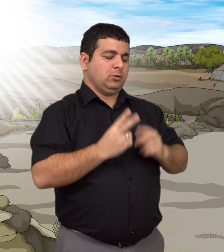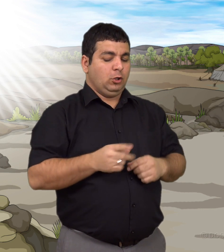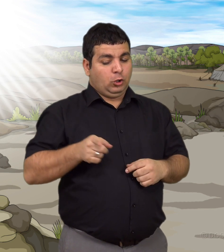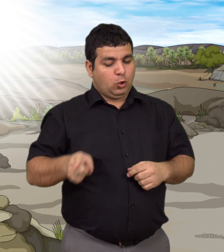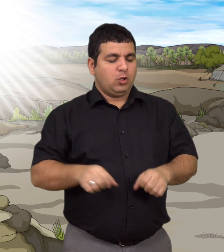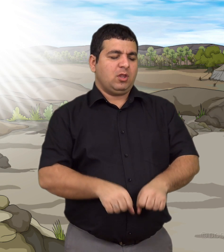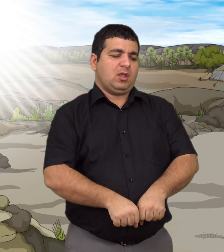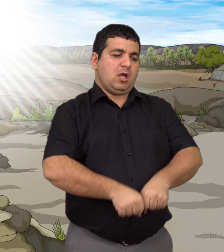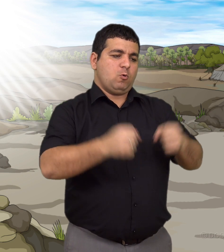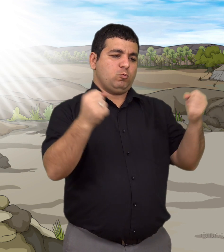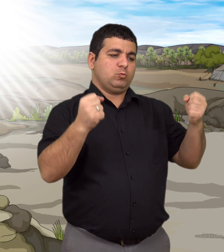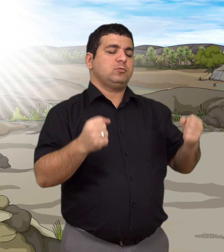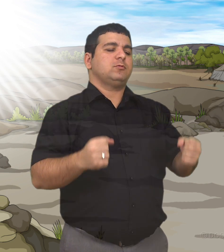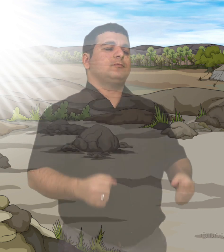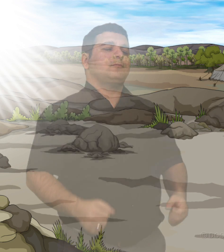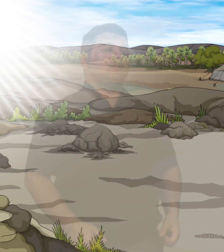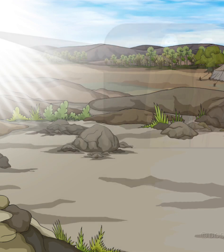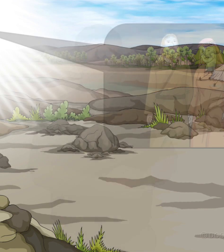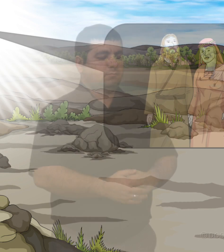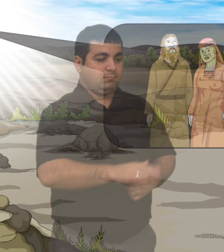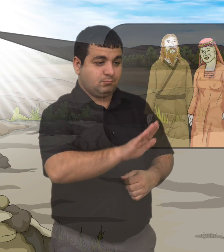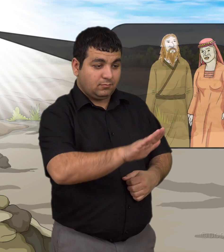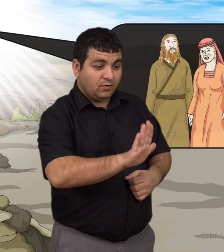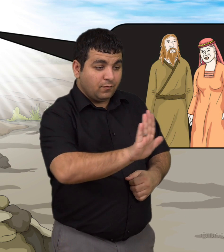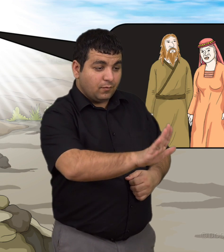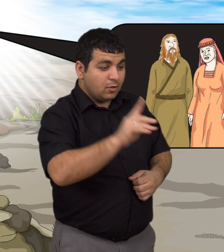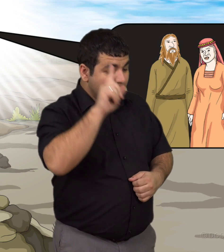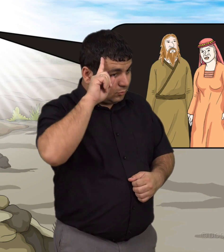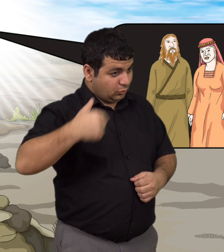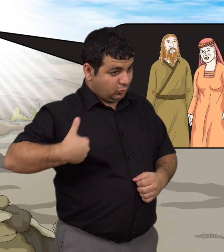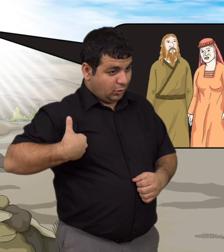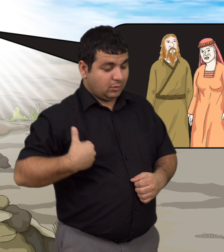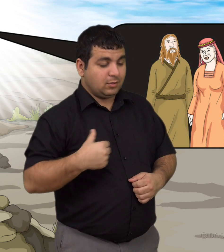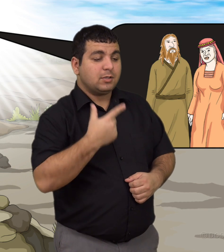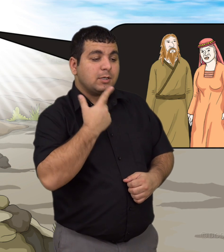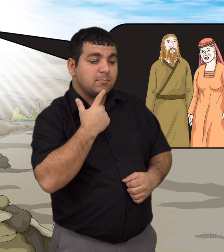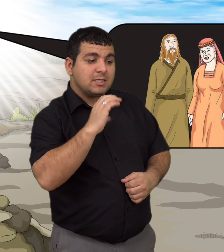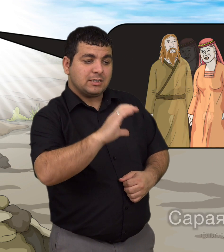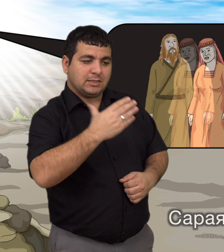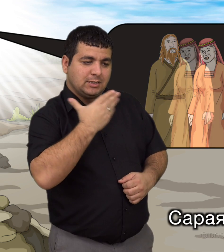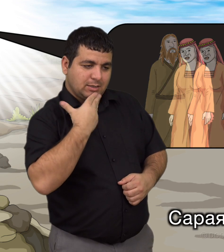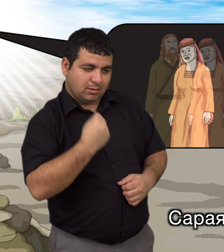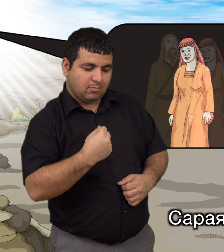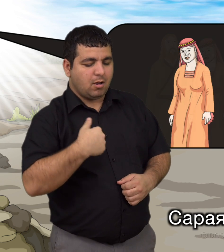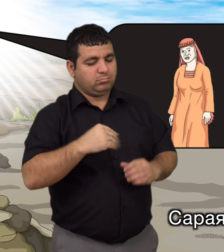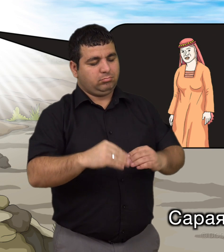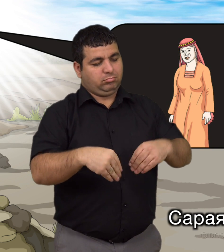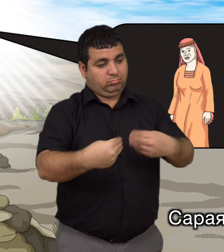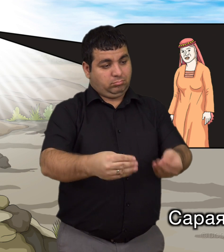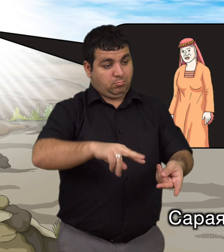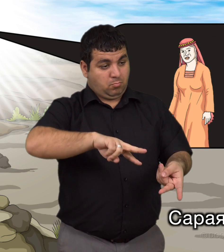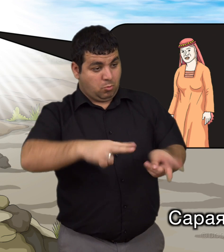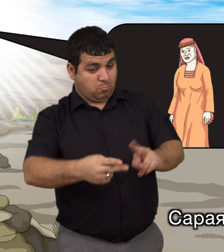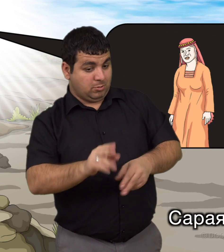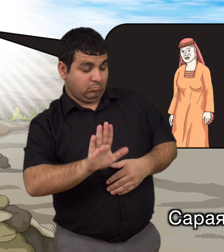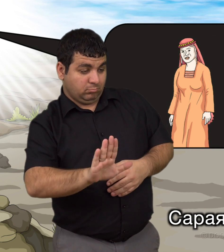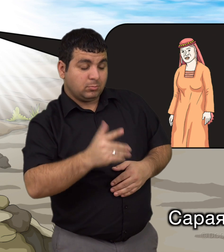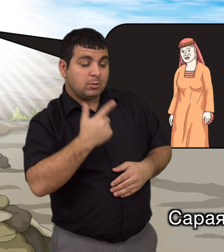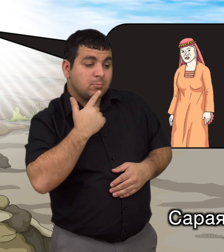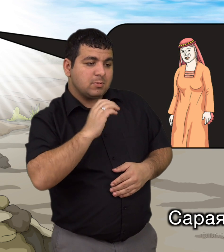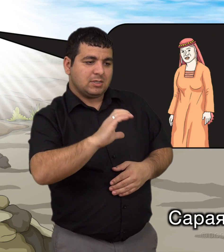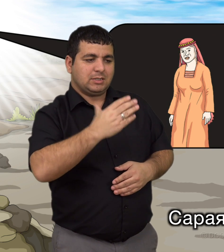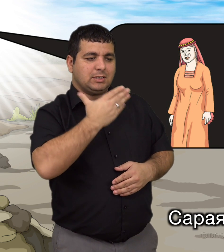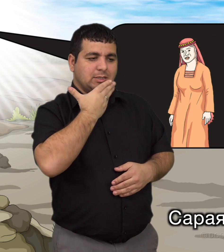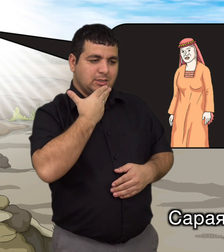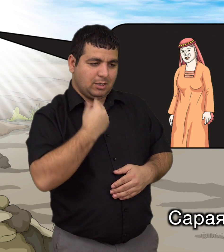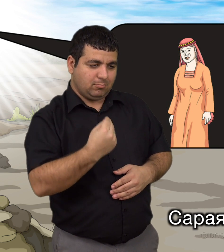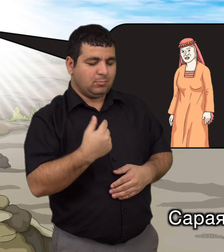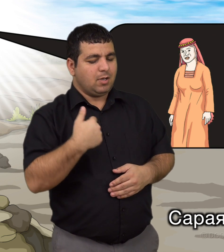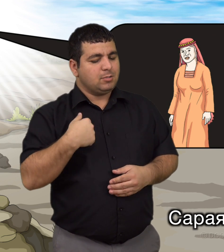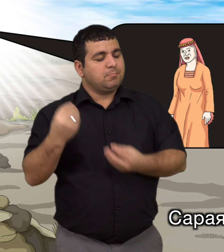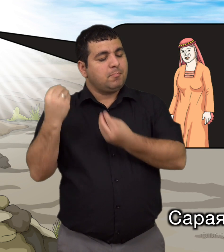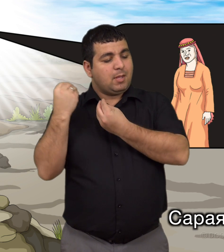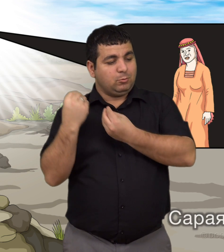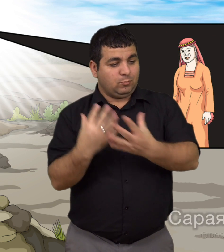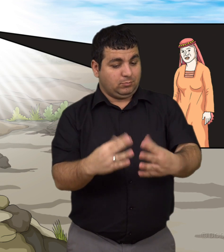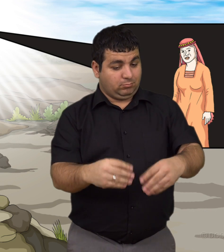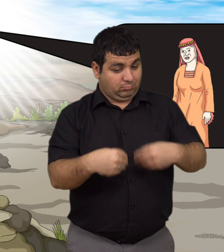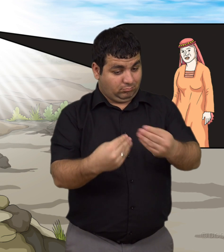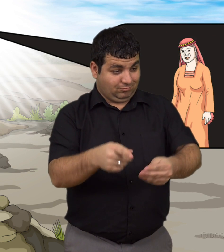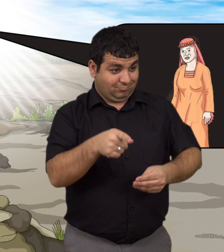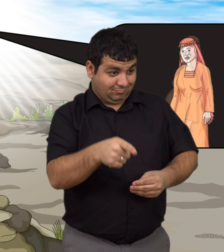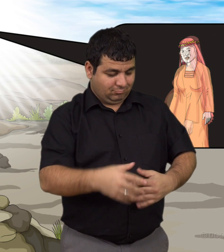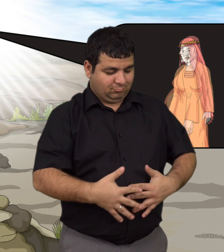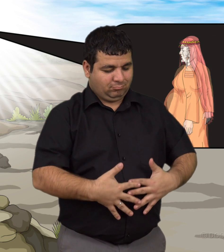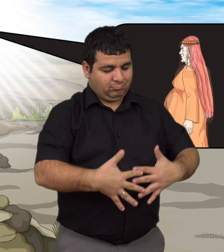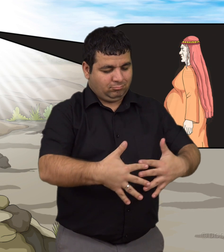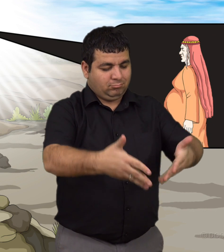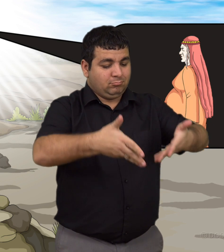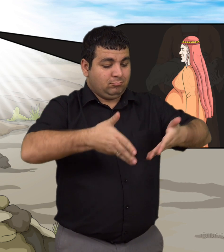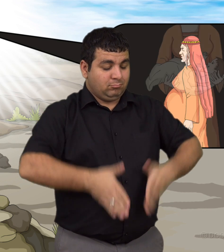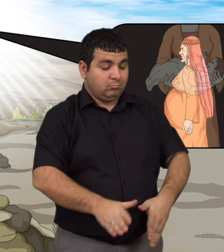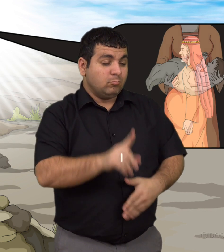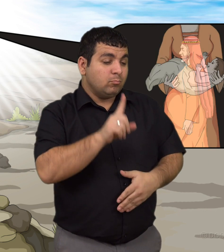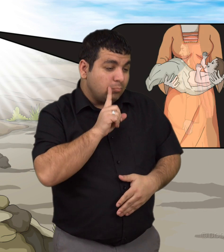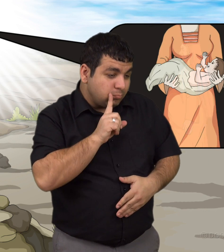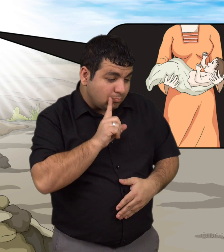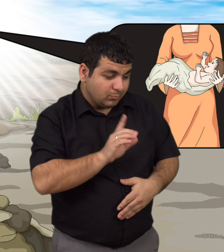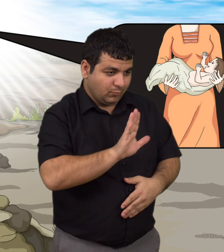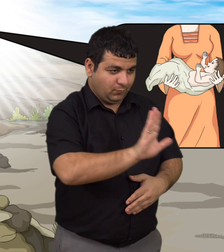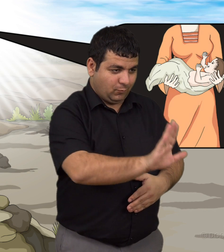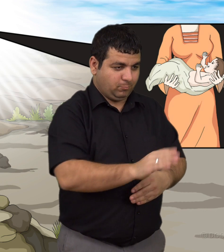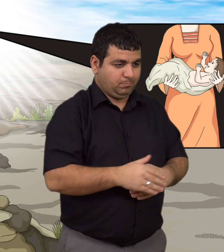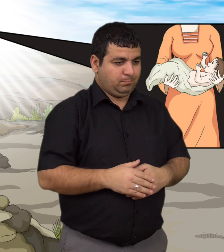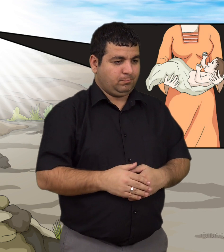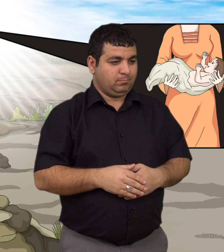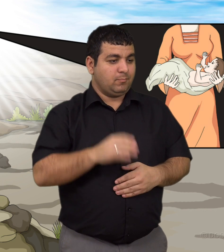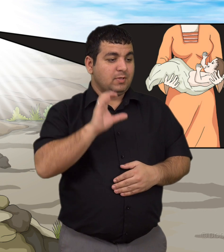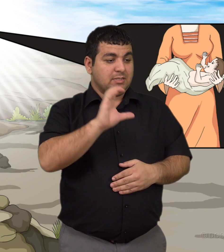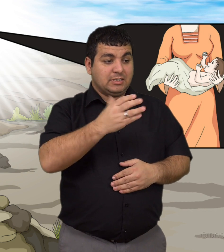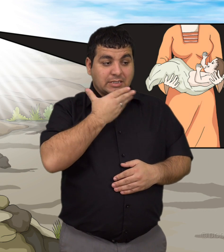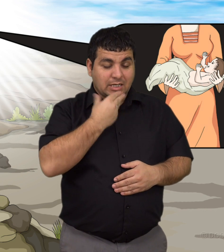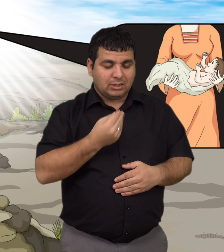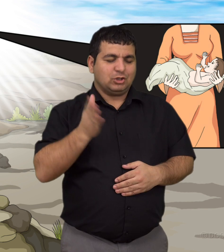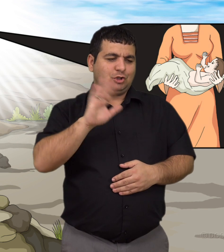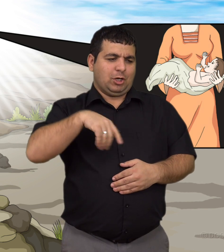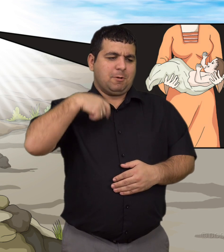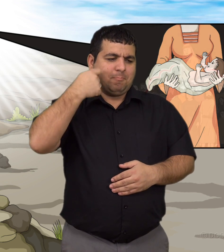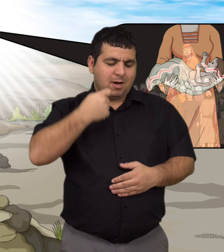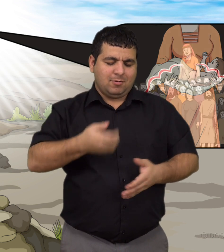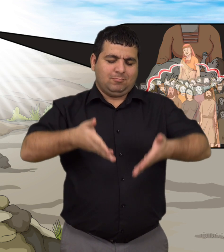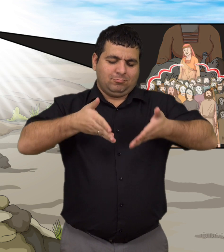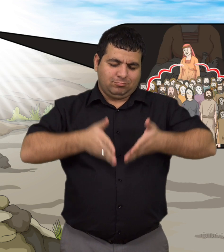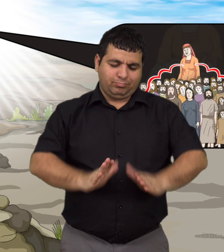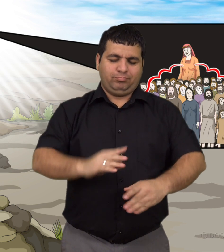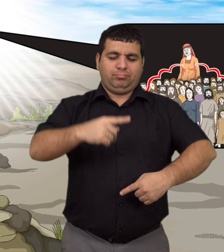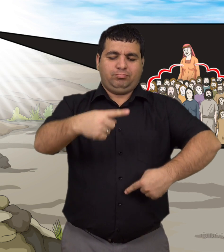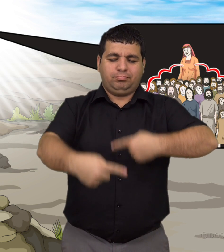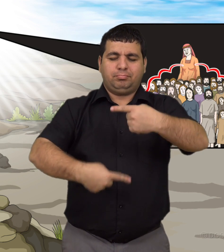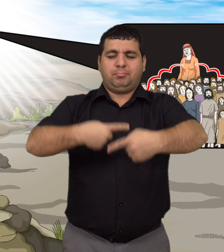Then God said to Abraham, “As for Sarai your wife, do not call her Sarai, for her name is to be Sarah. And I will bless her and will surely give you a son by her.